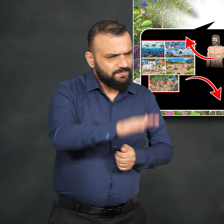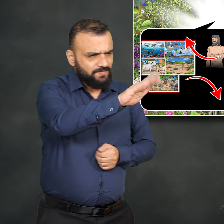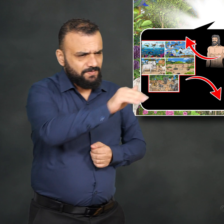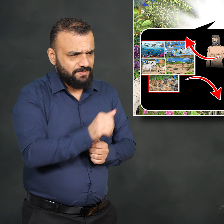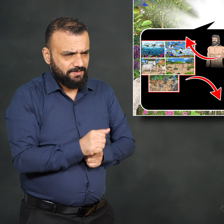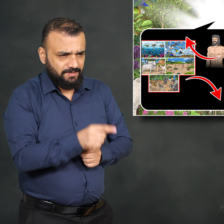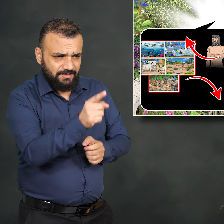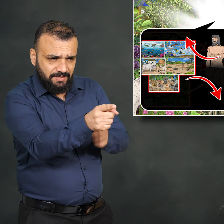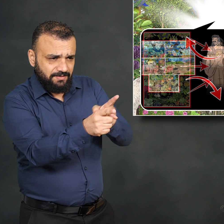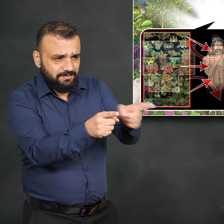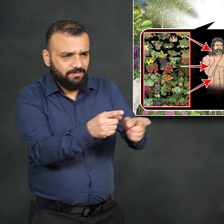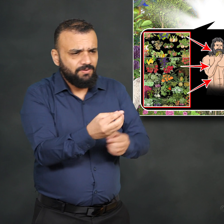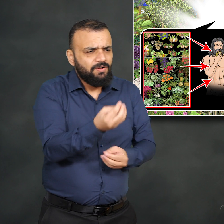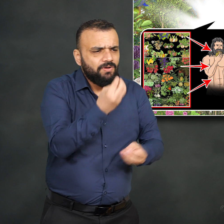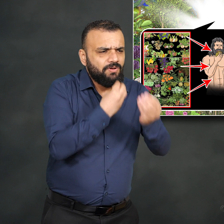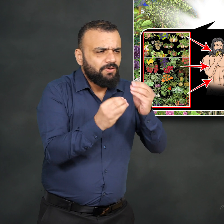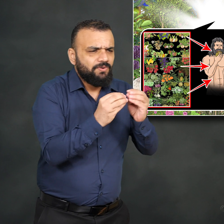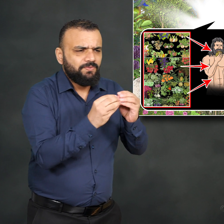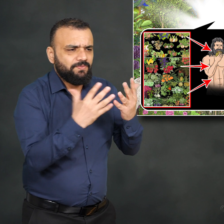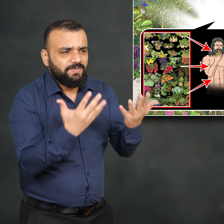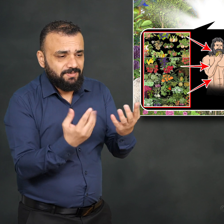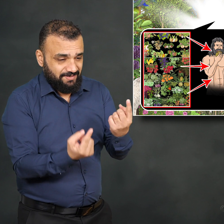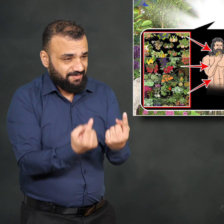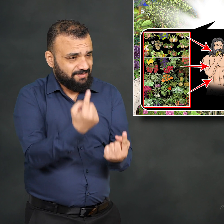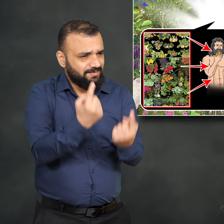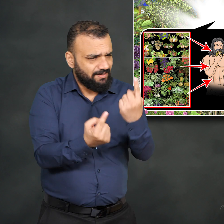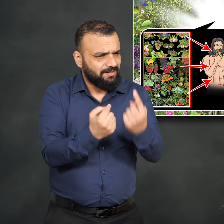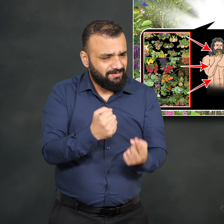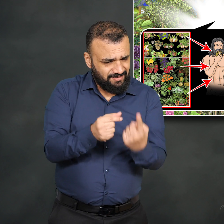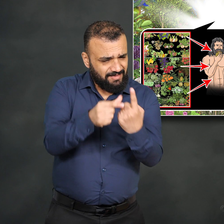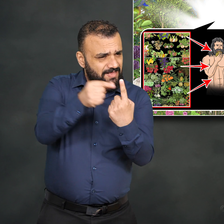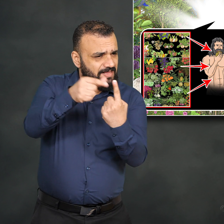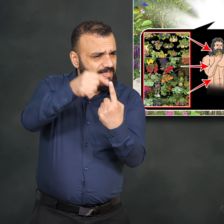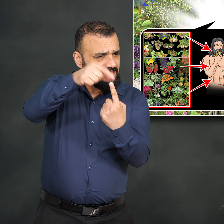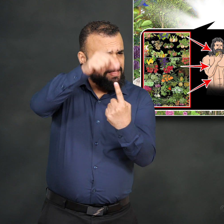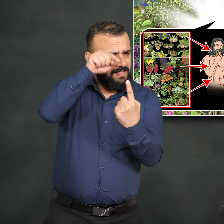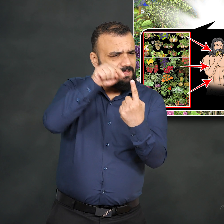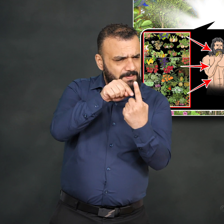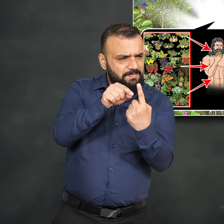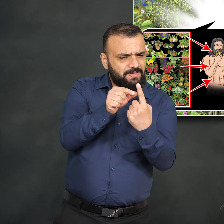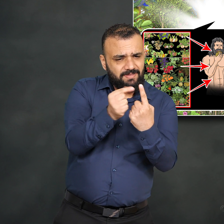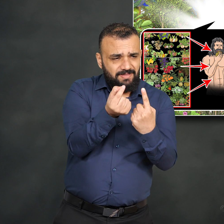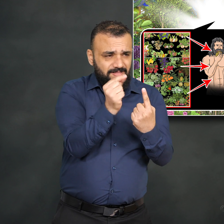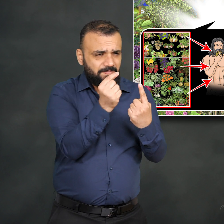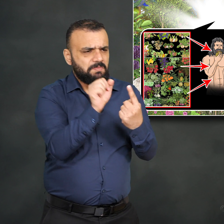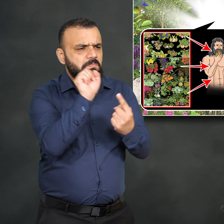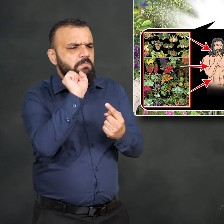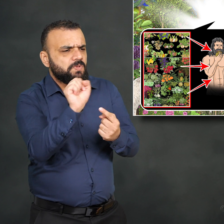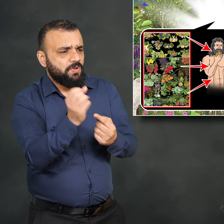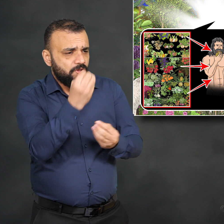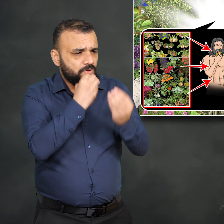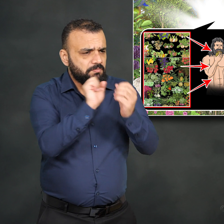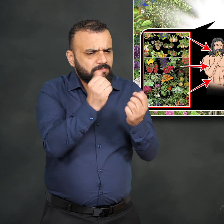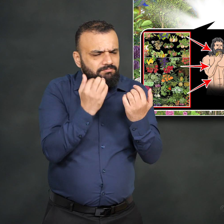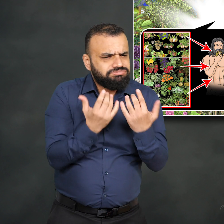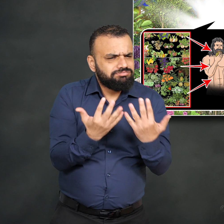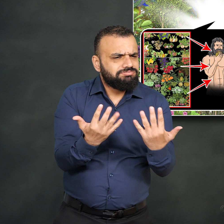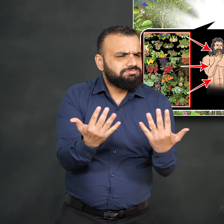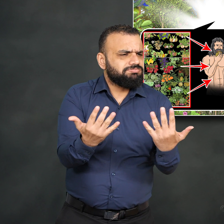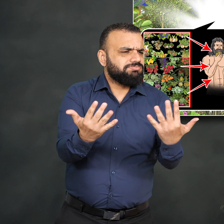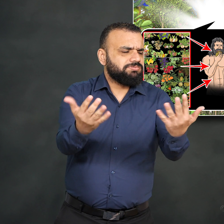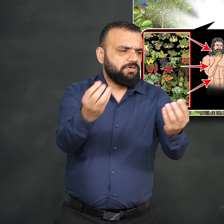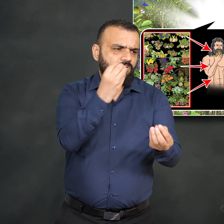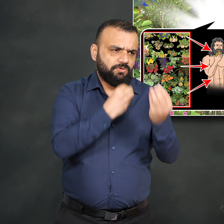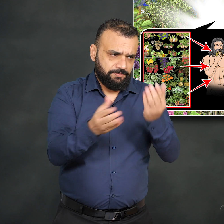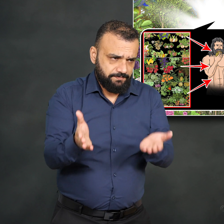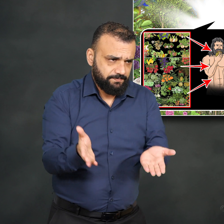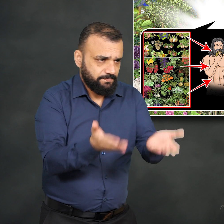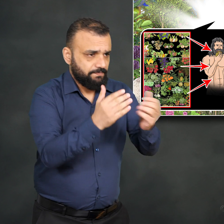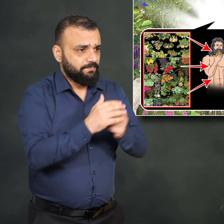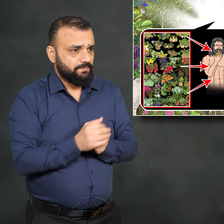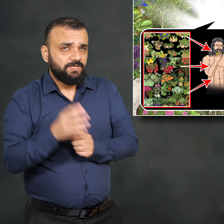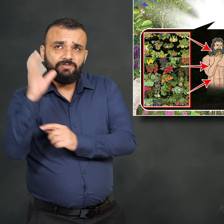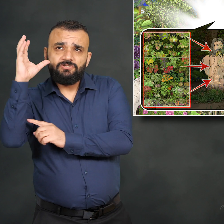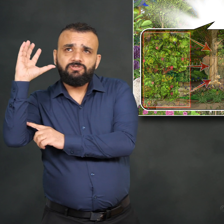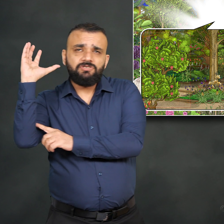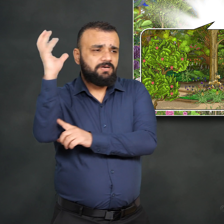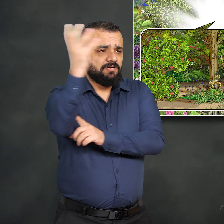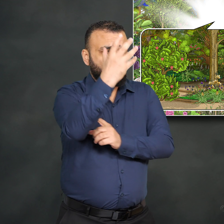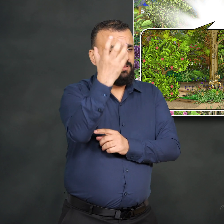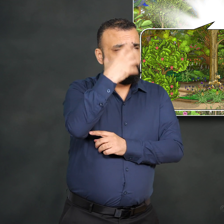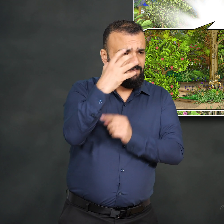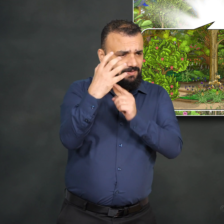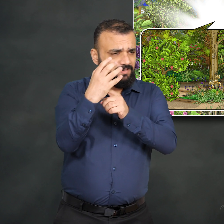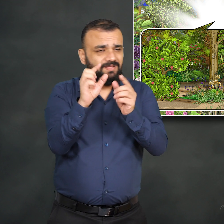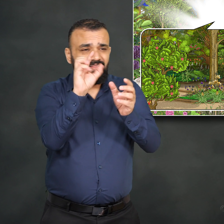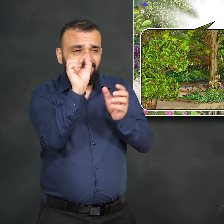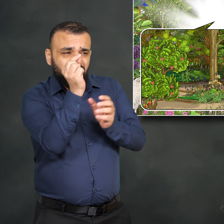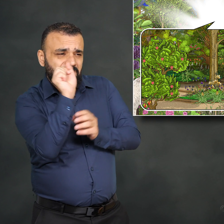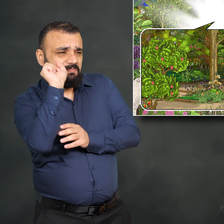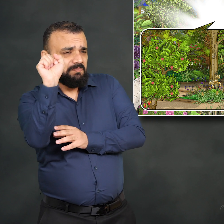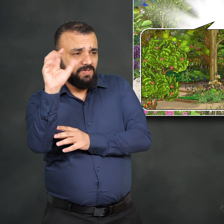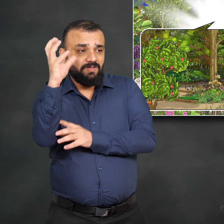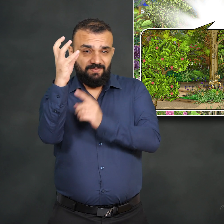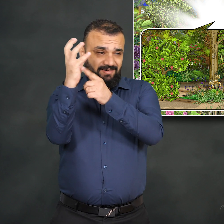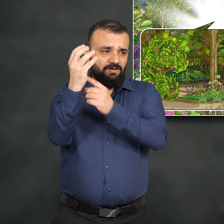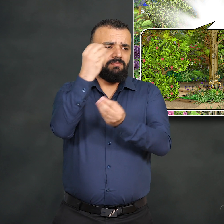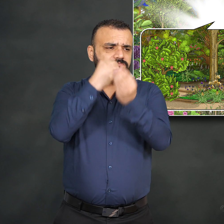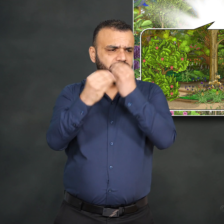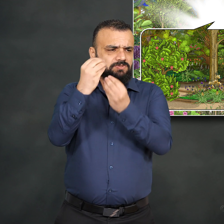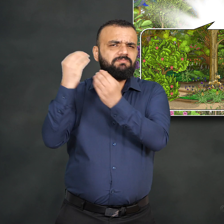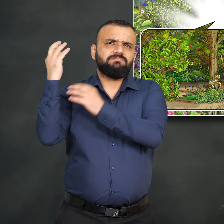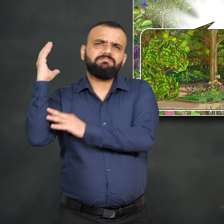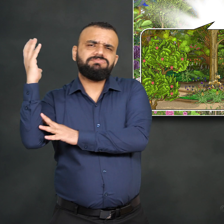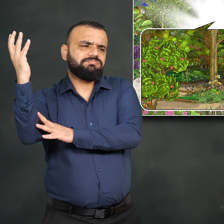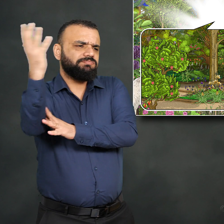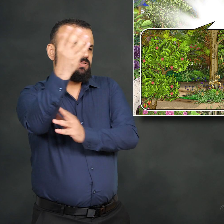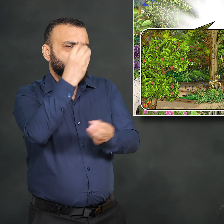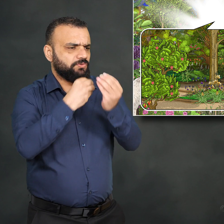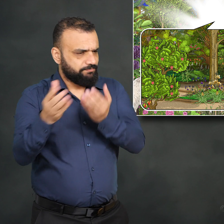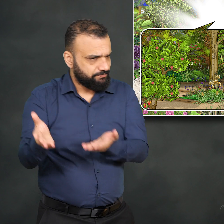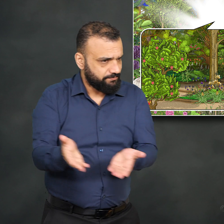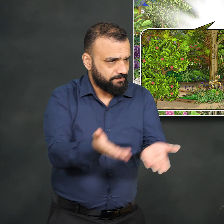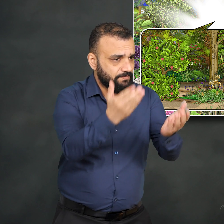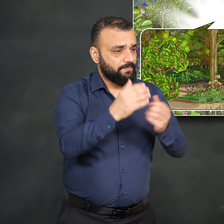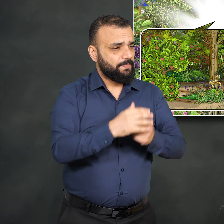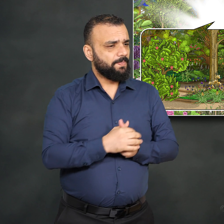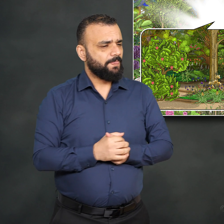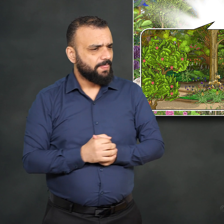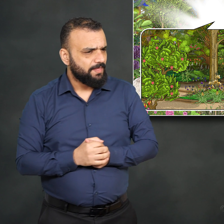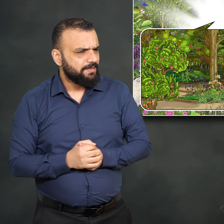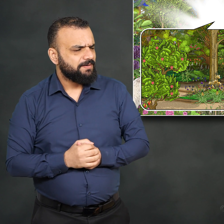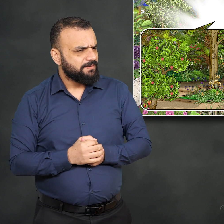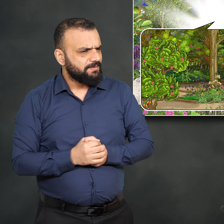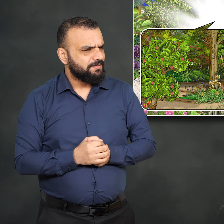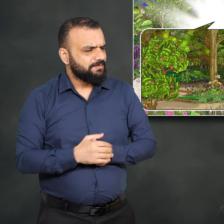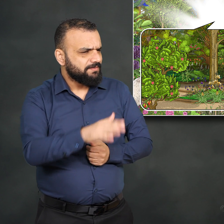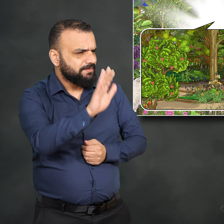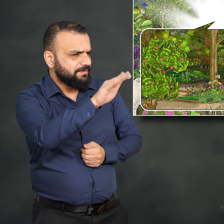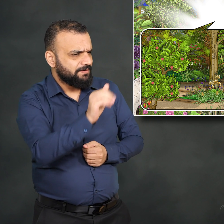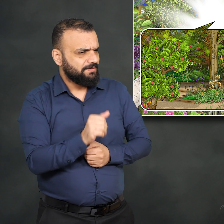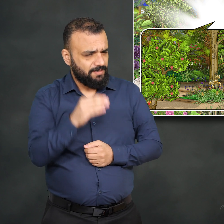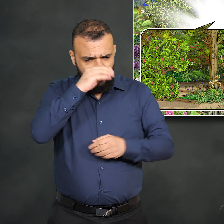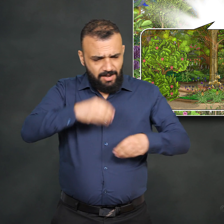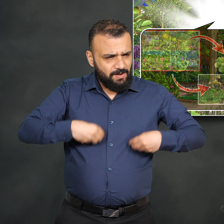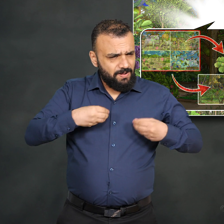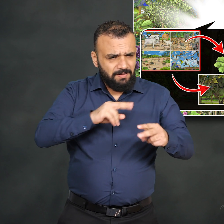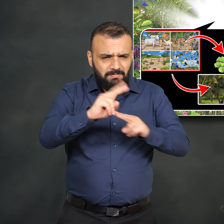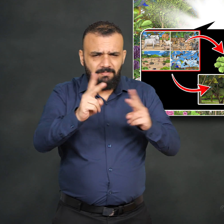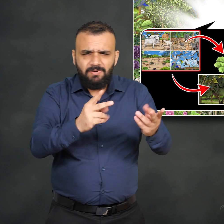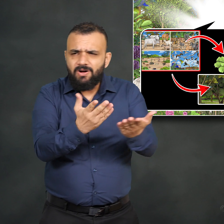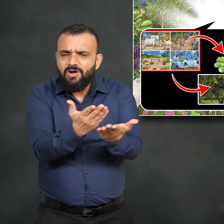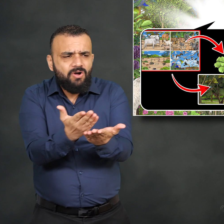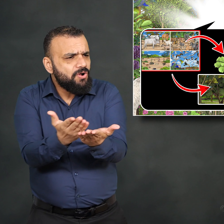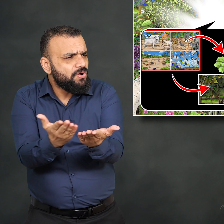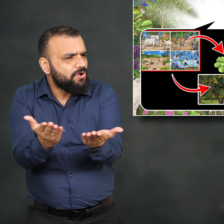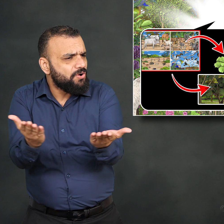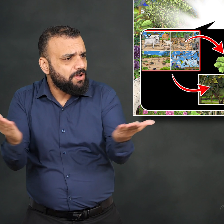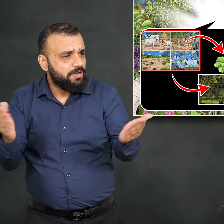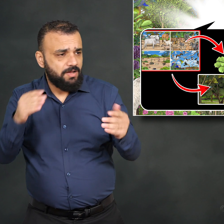Then God said, “Behold, I have given you every seed-bearing plant on the face of all the earth, and every tree whose fruit contains seed. They will be yours for food.